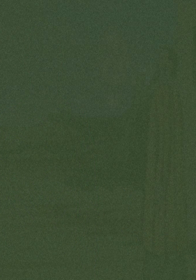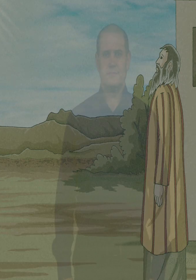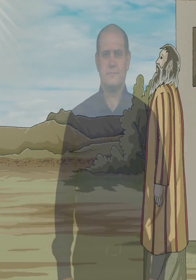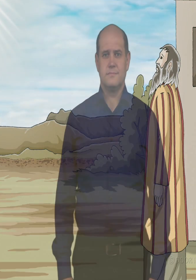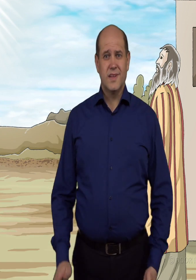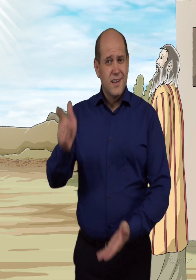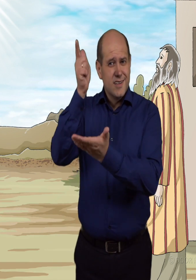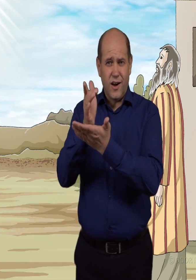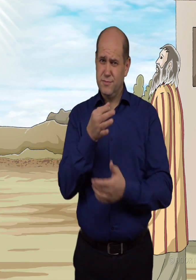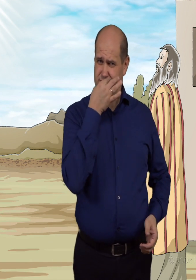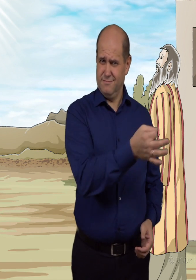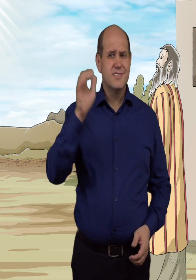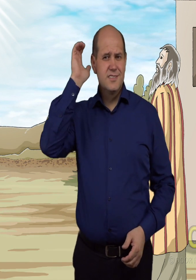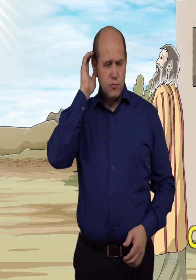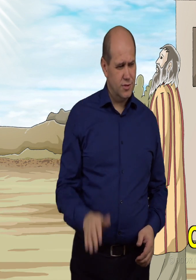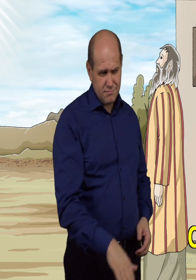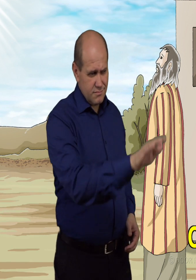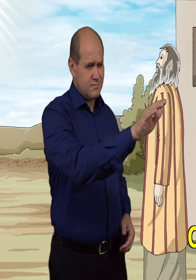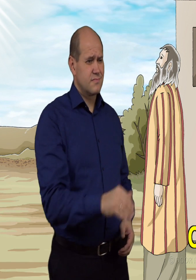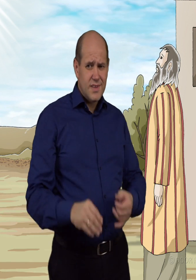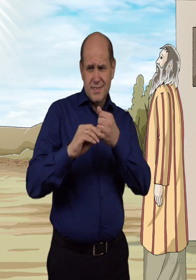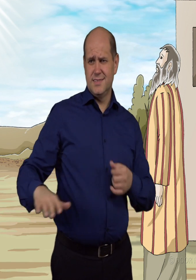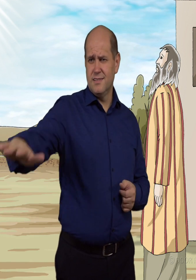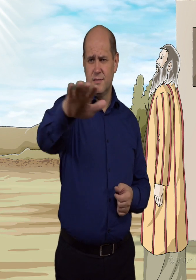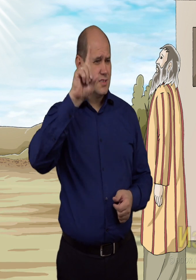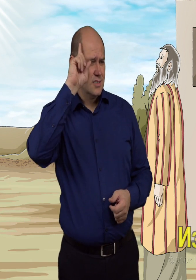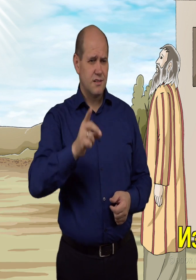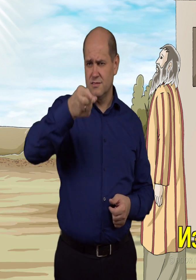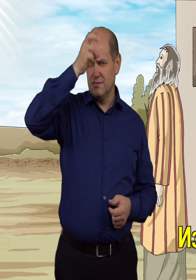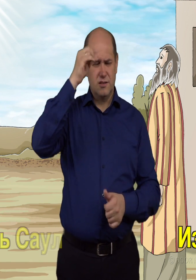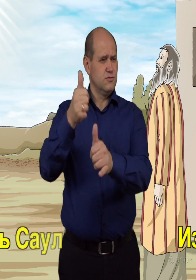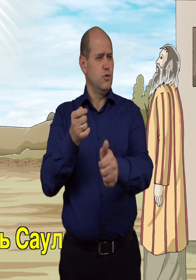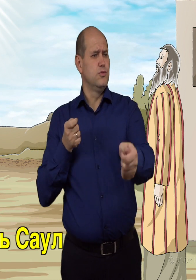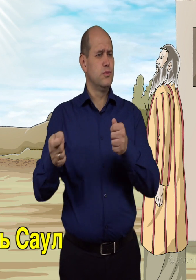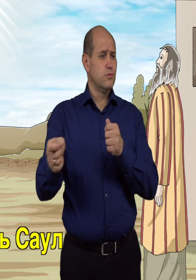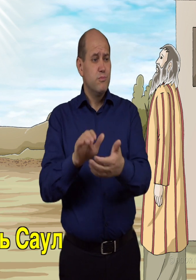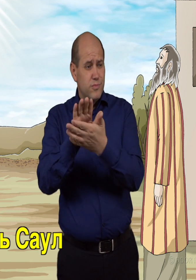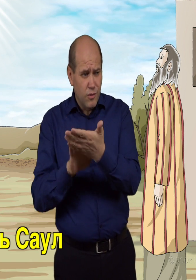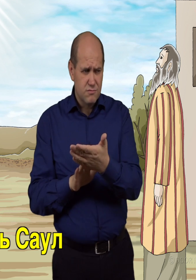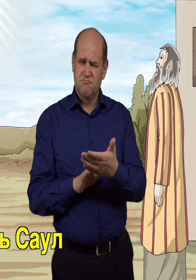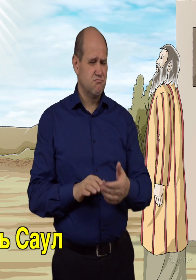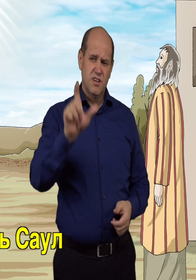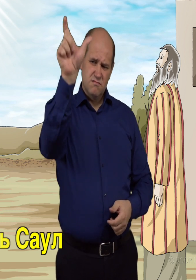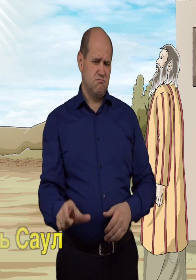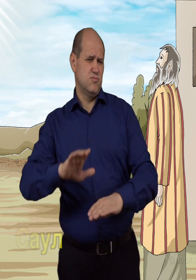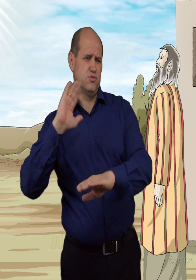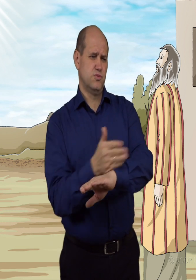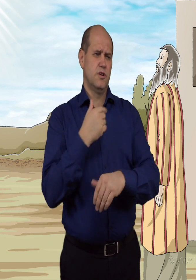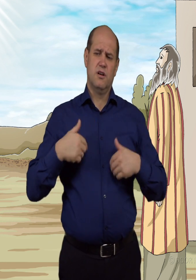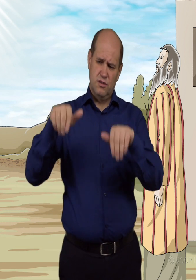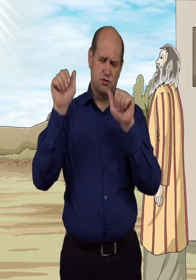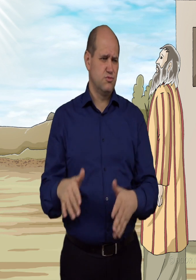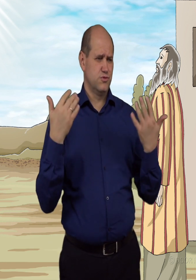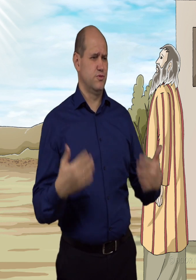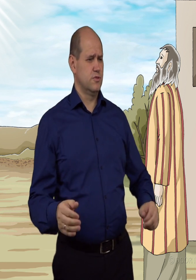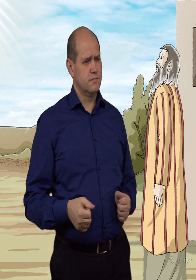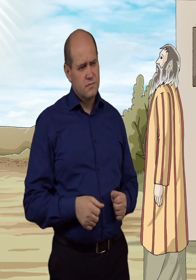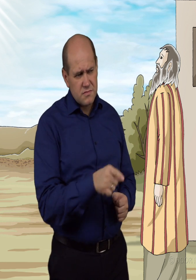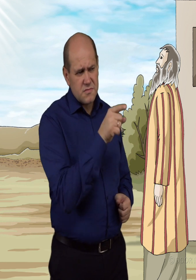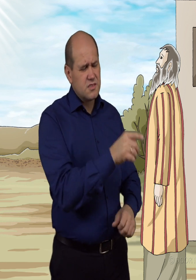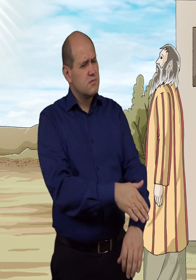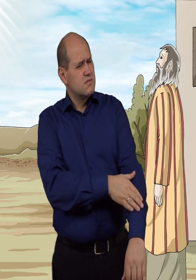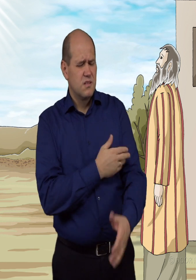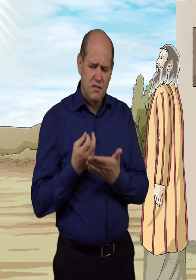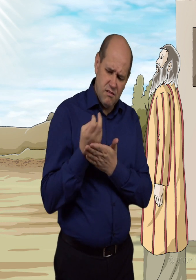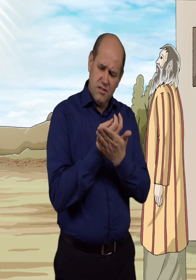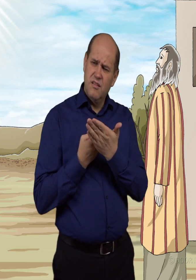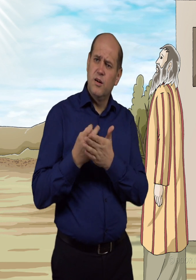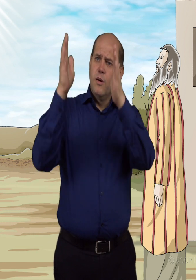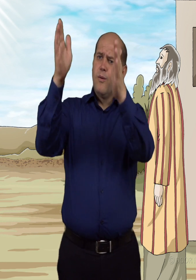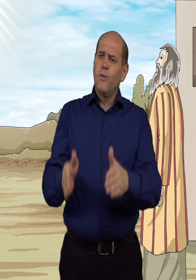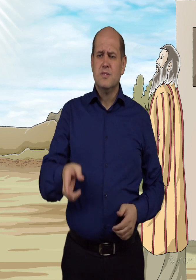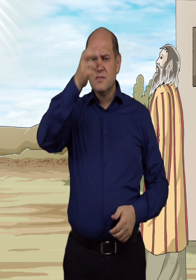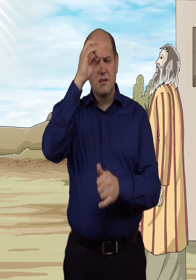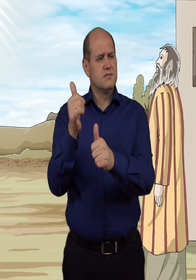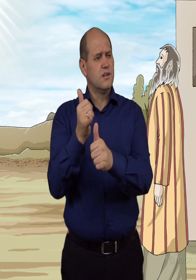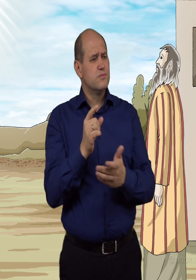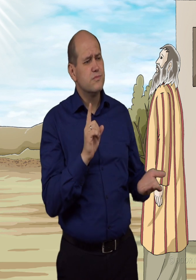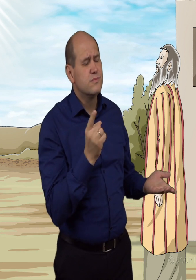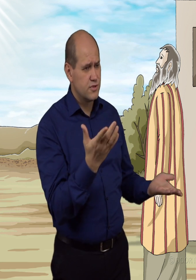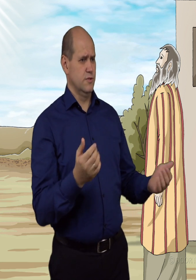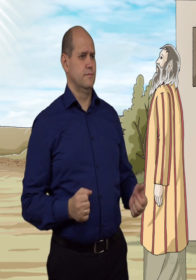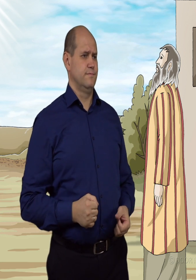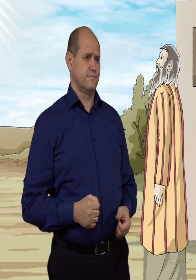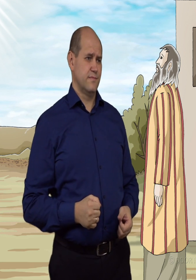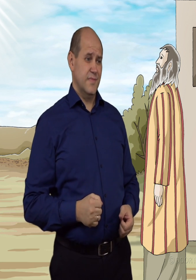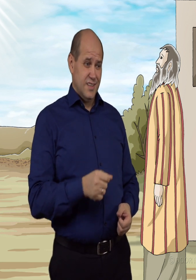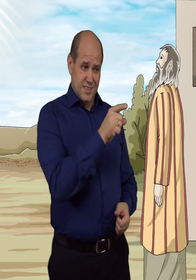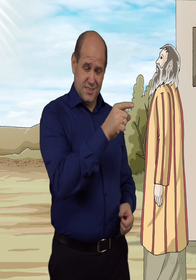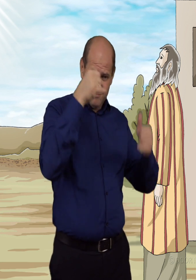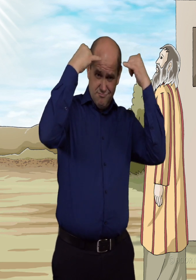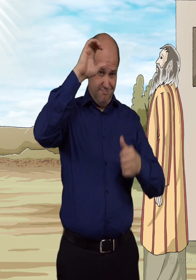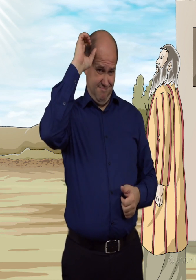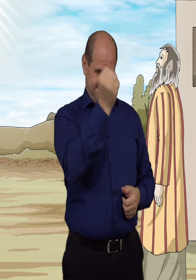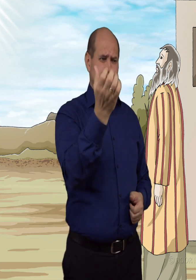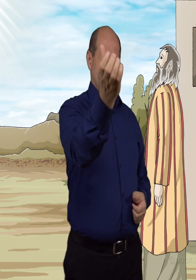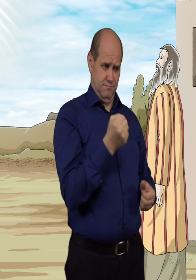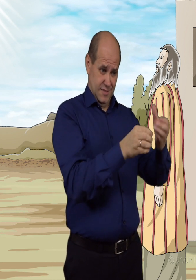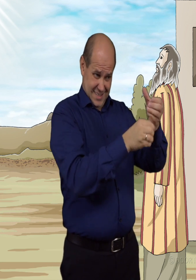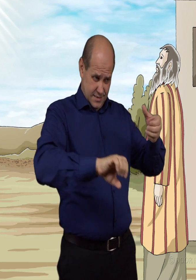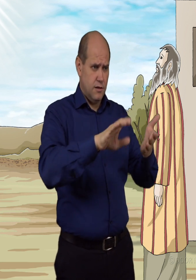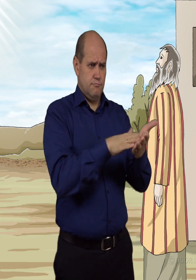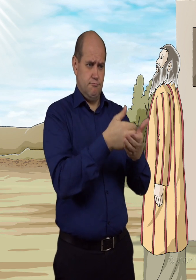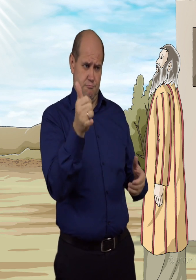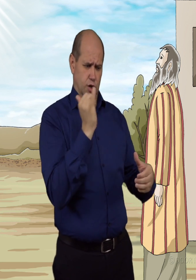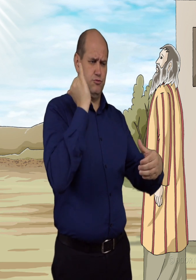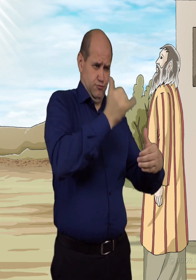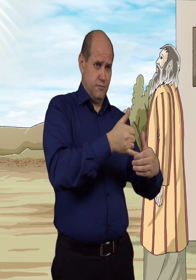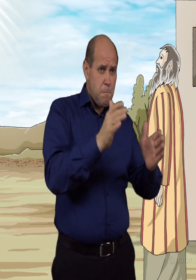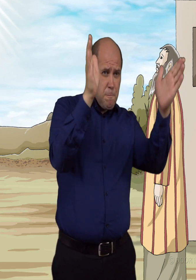Now the LORD said to Samuel, “How long are you going to mourn for Saul, since I have rejected him as king over Israel?